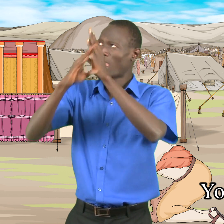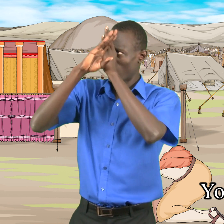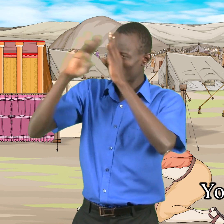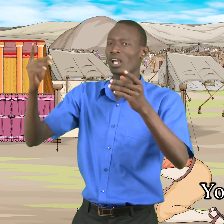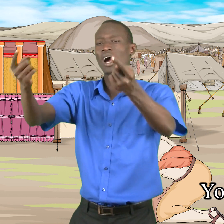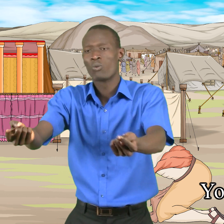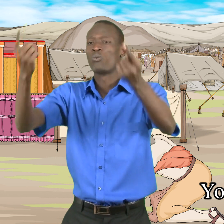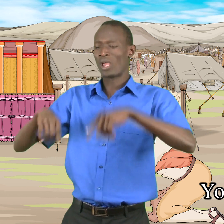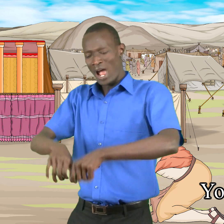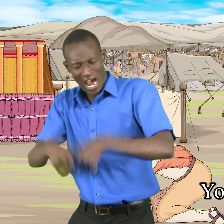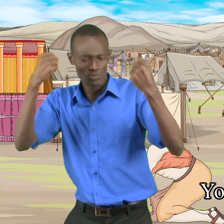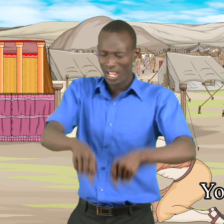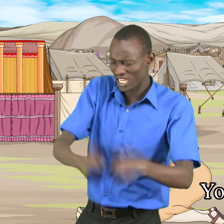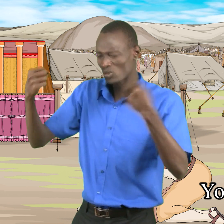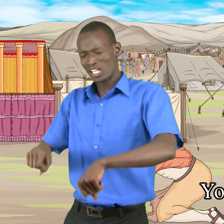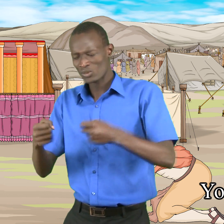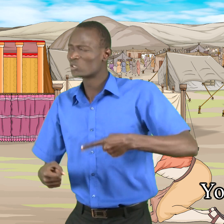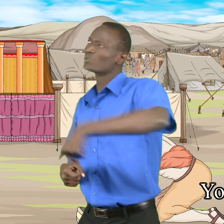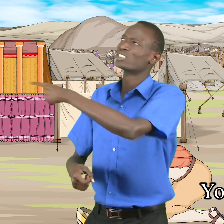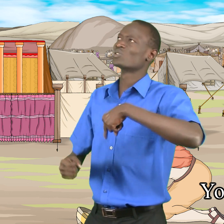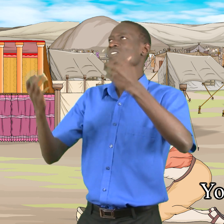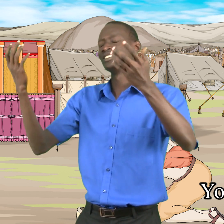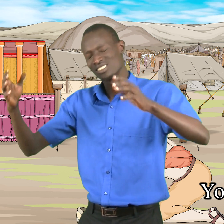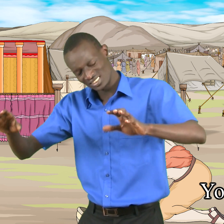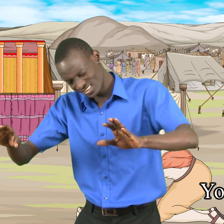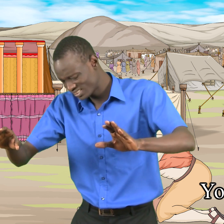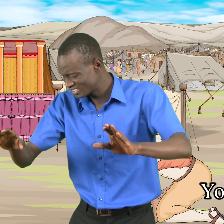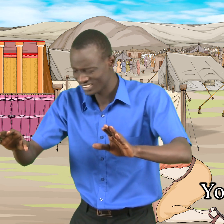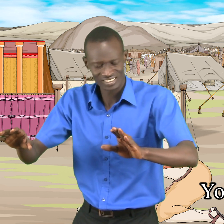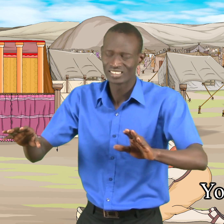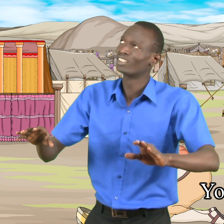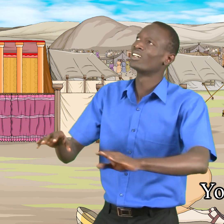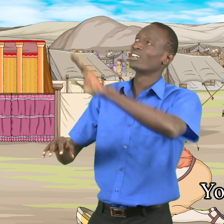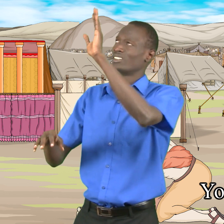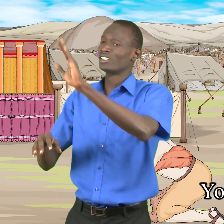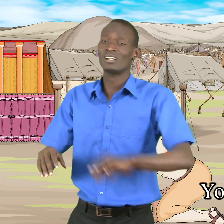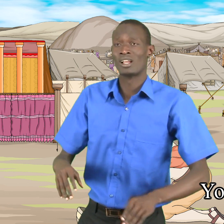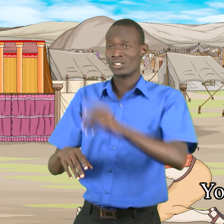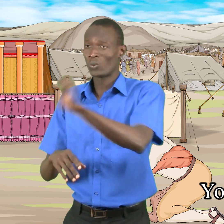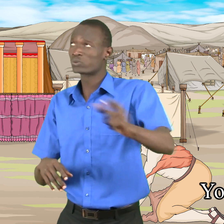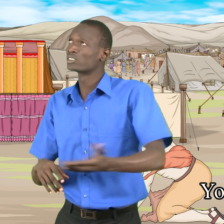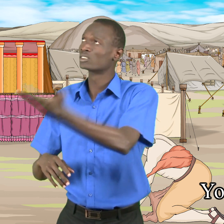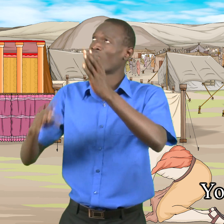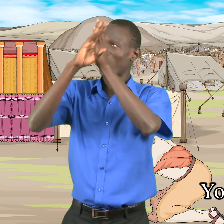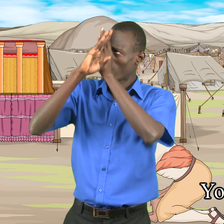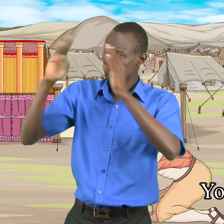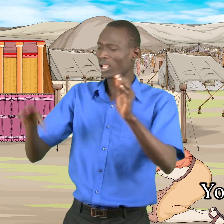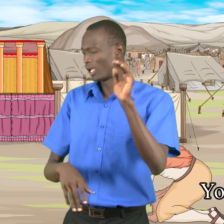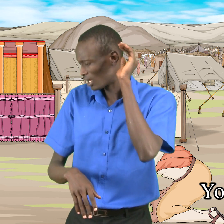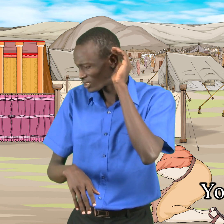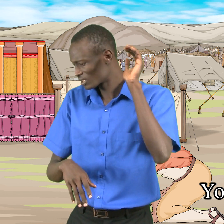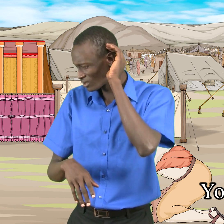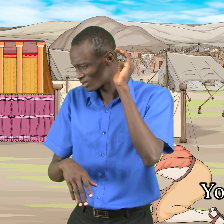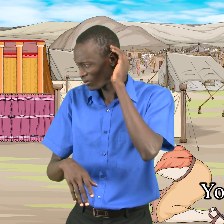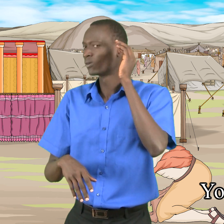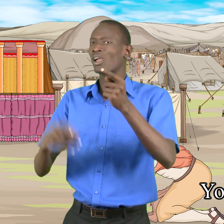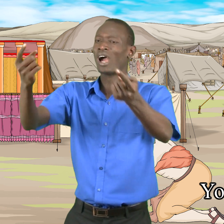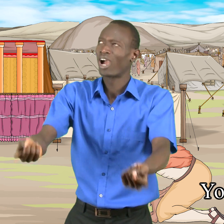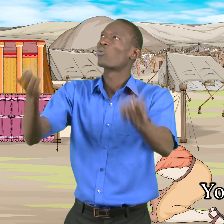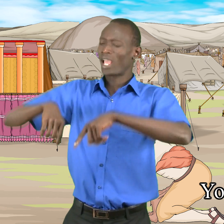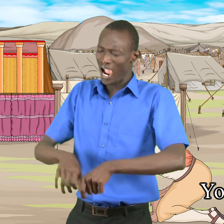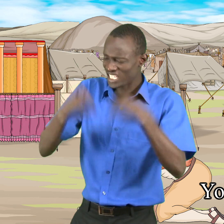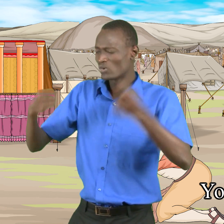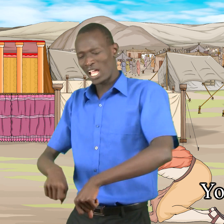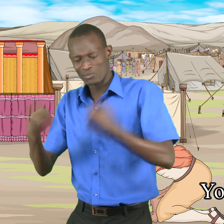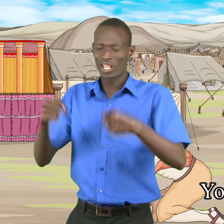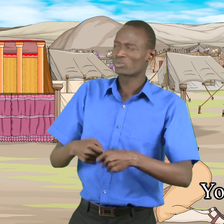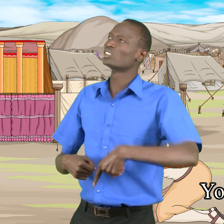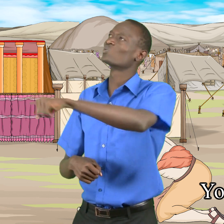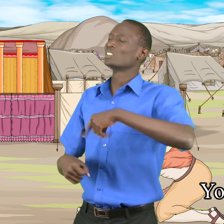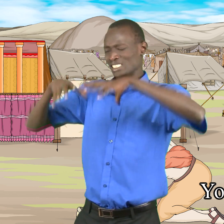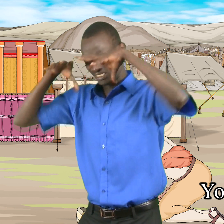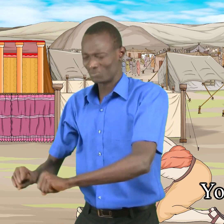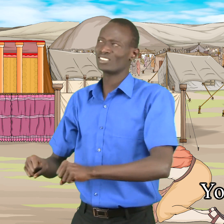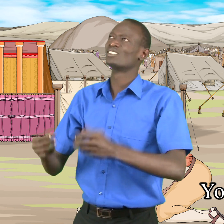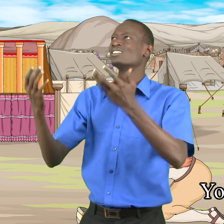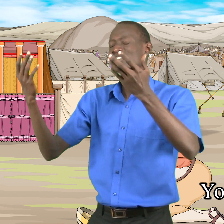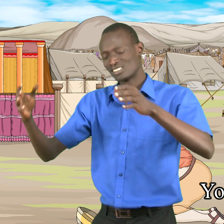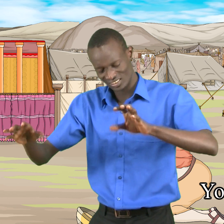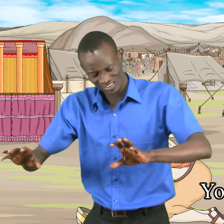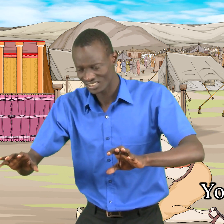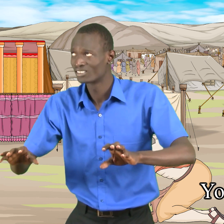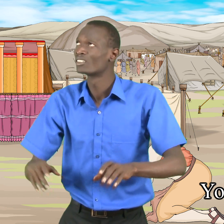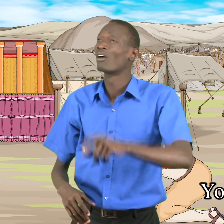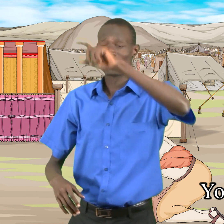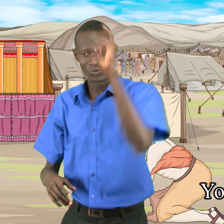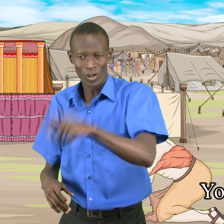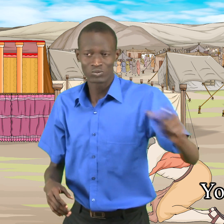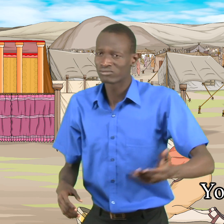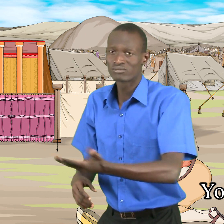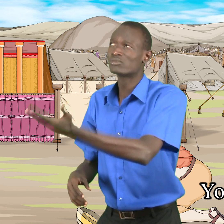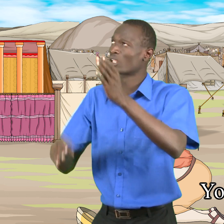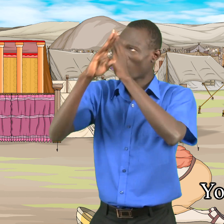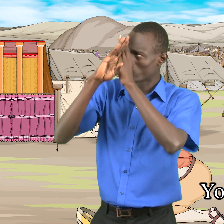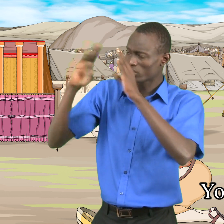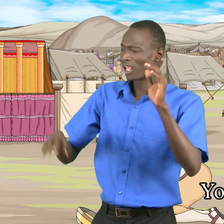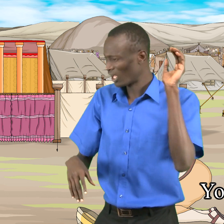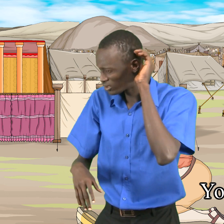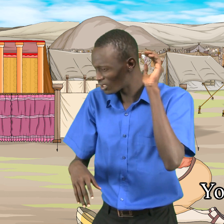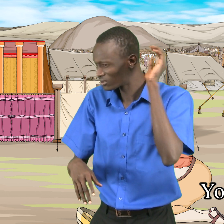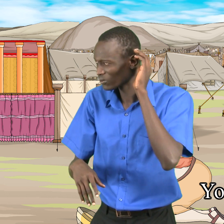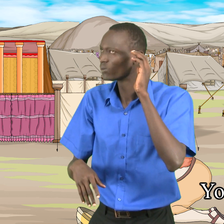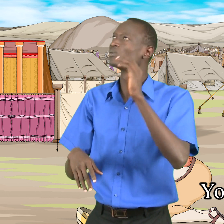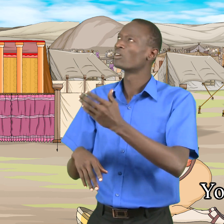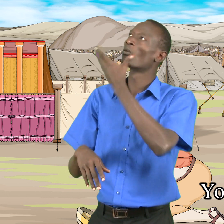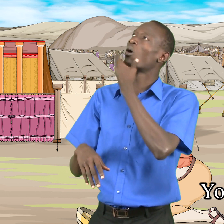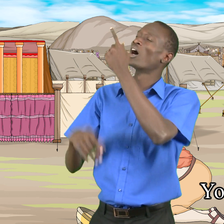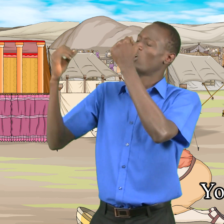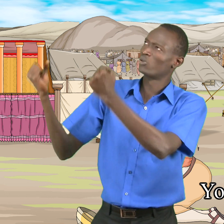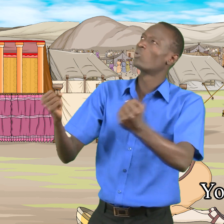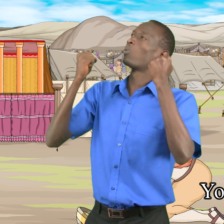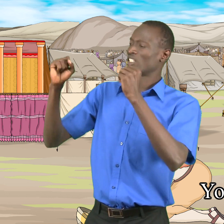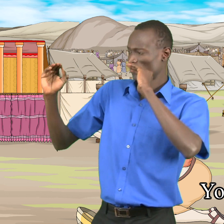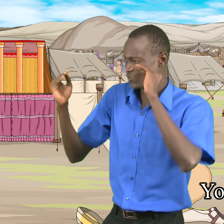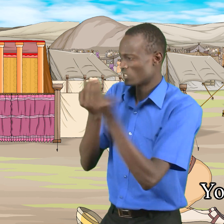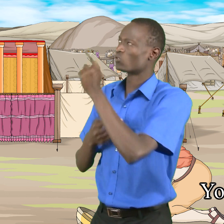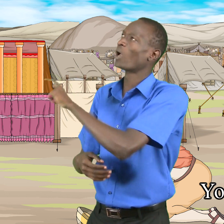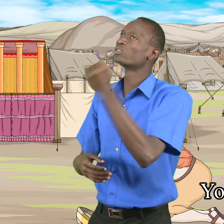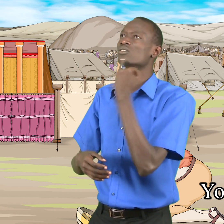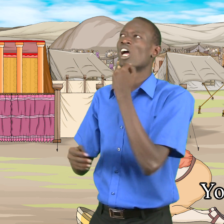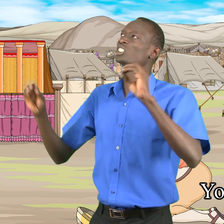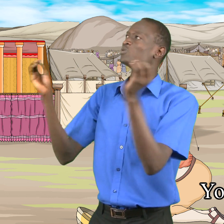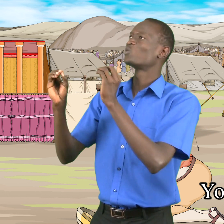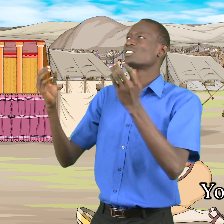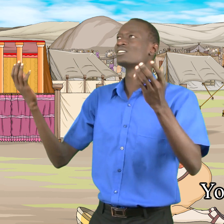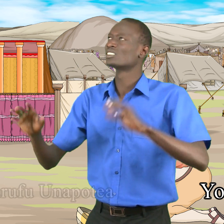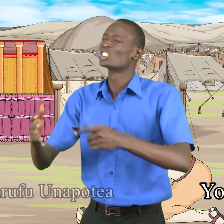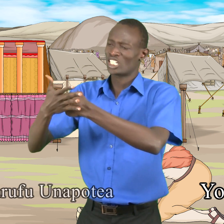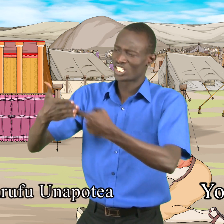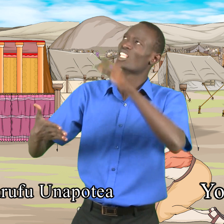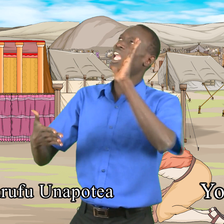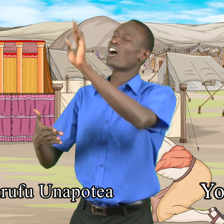When the Canaanites and all who live in the land hear about this, they will surround us and wipe out our name from the earth.